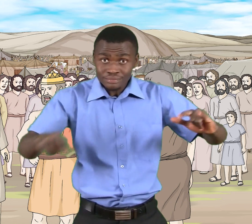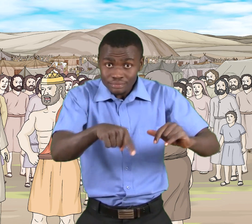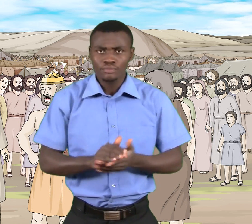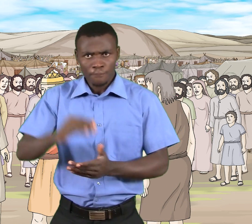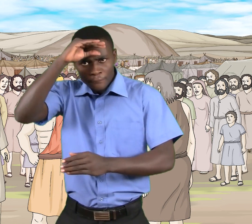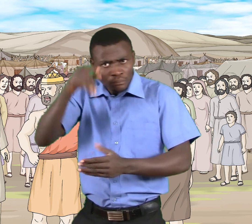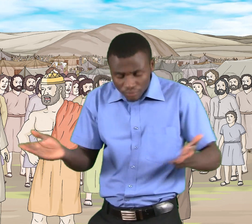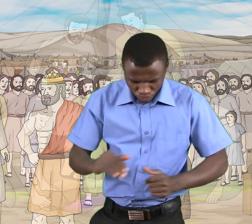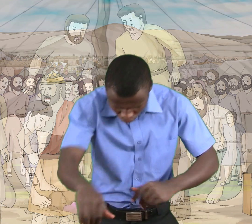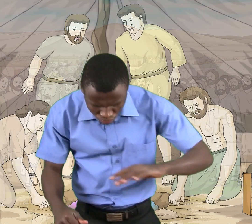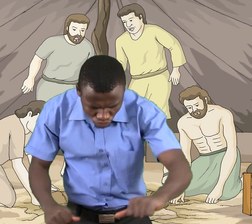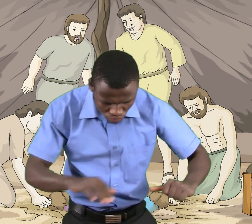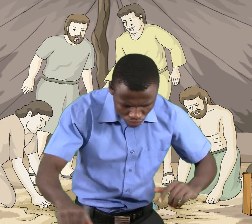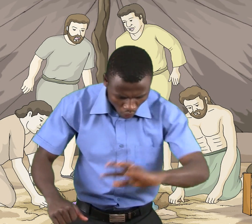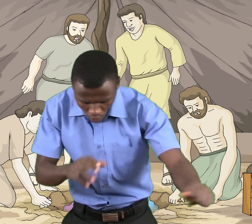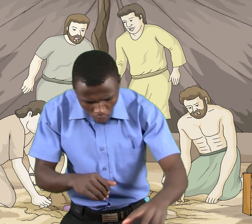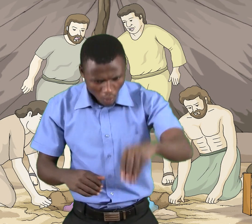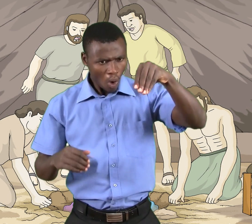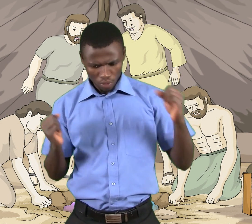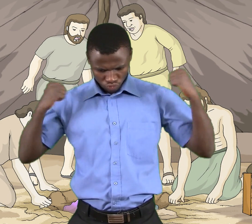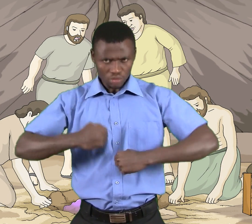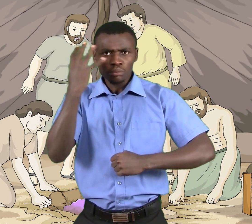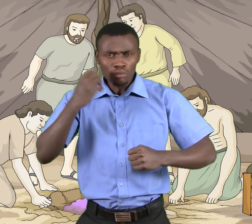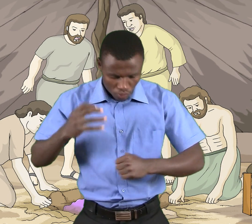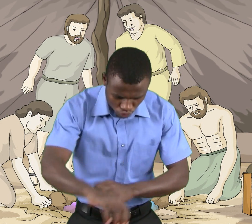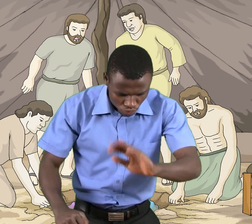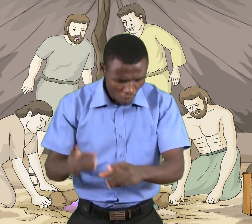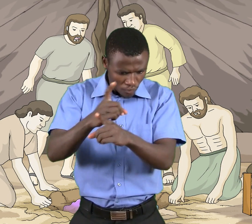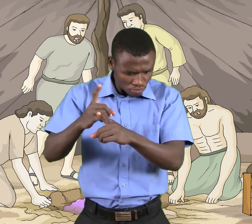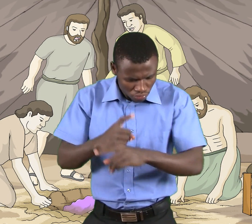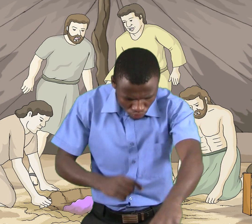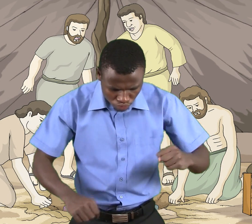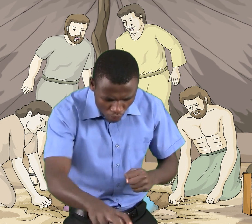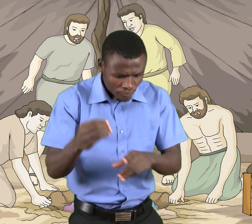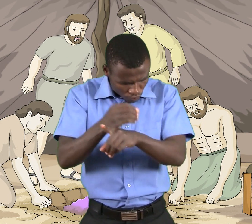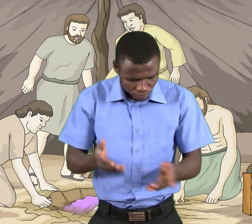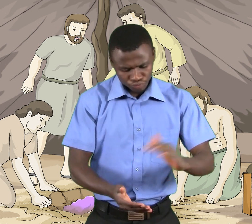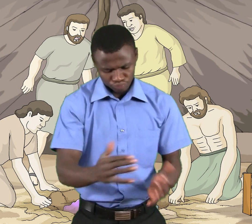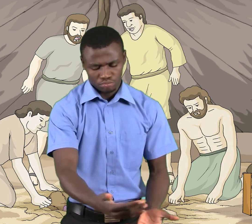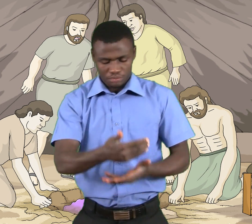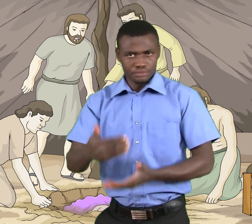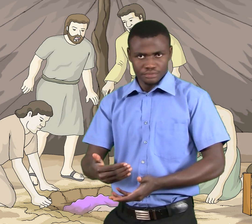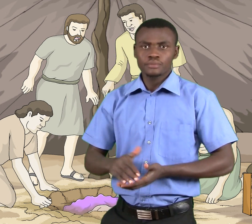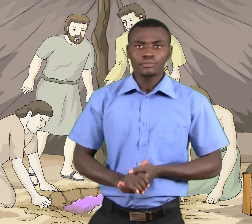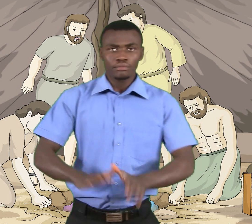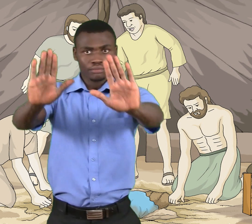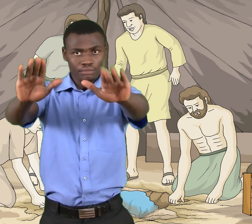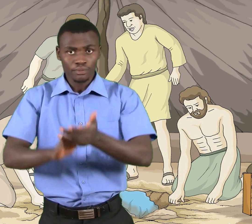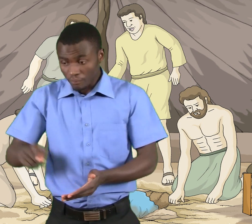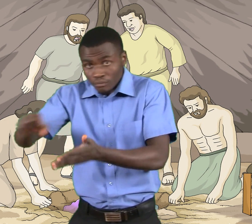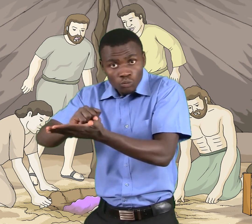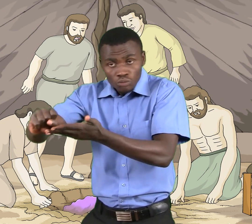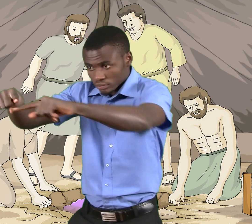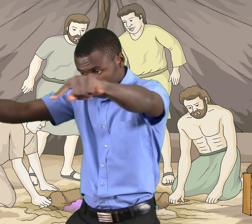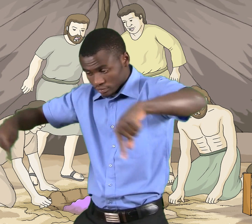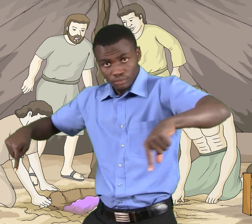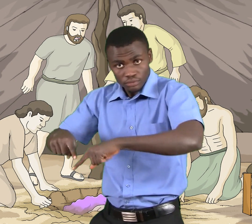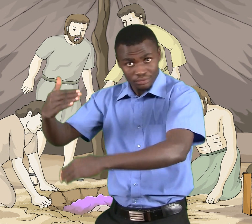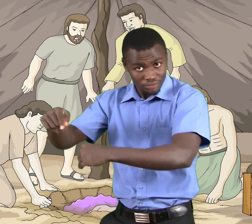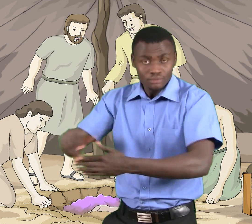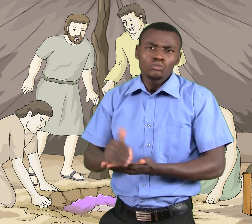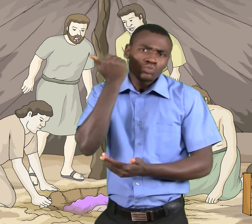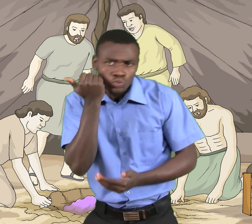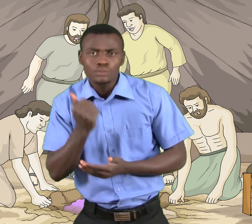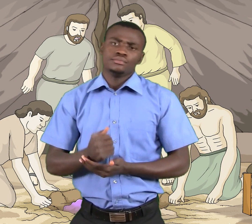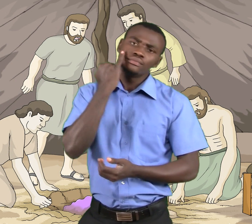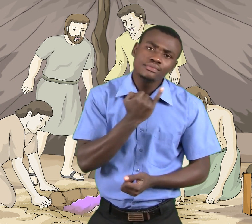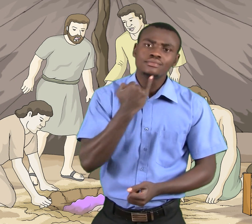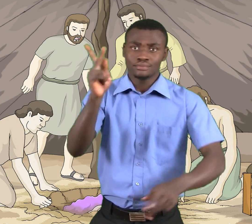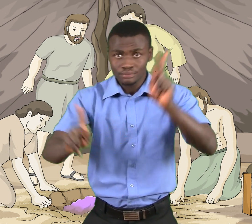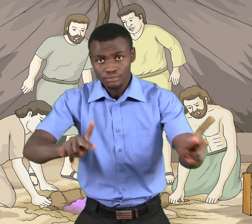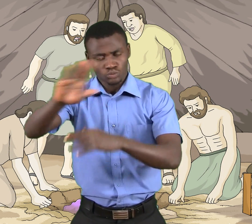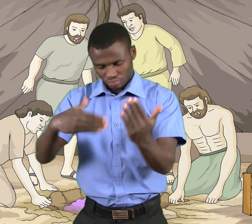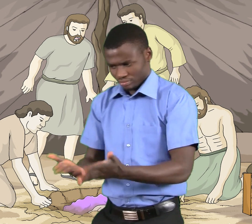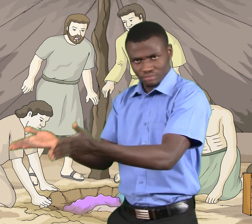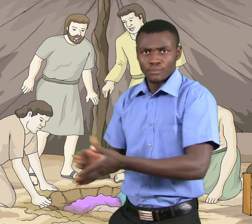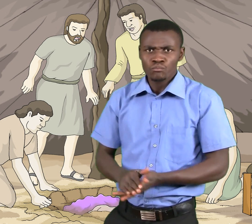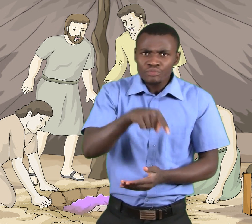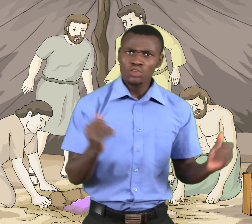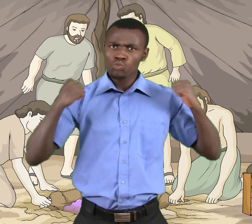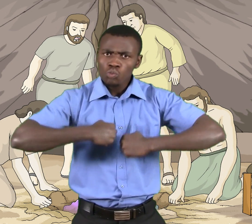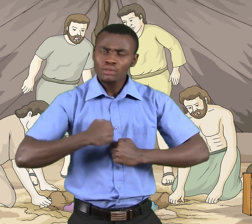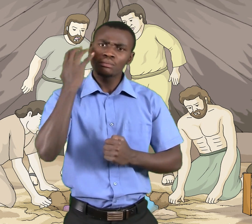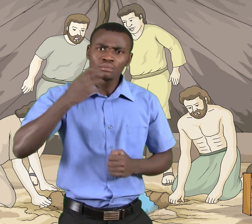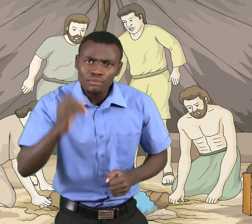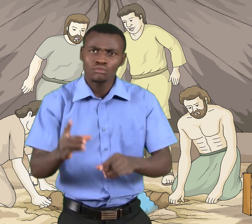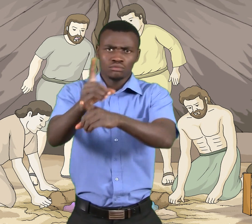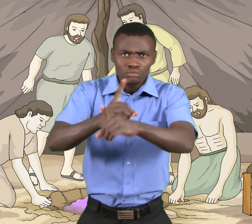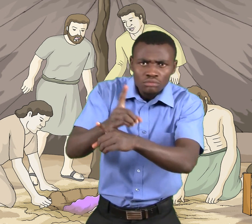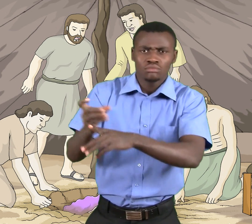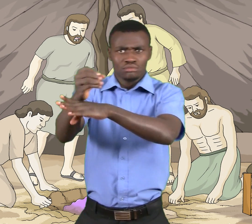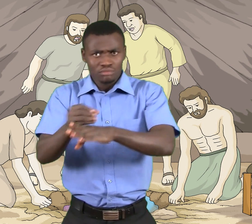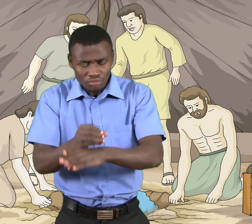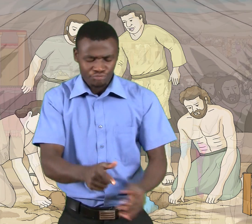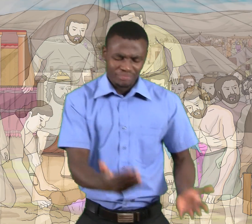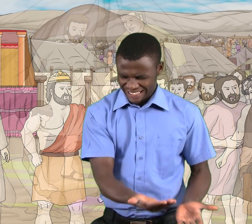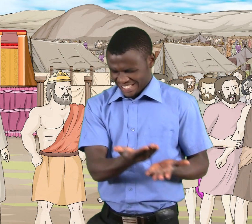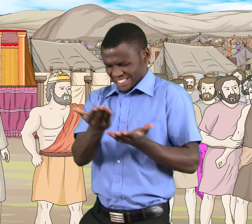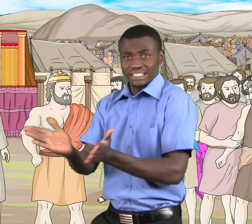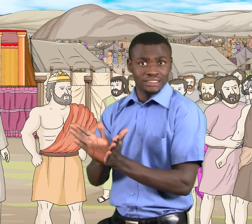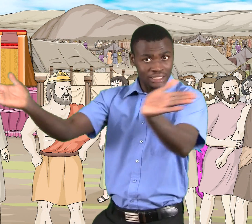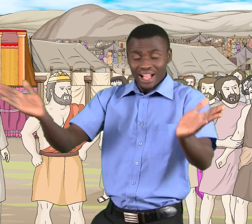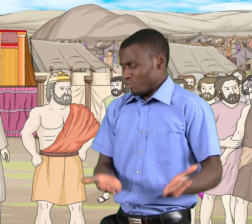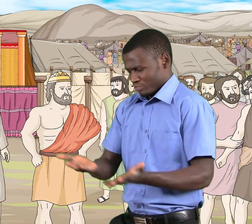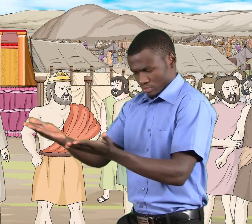So Joshua sent messengers who ran to the tent, and there it all was, hidden in his tent, with the silver underneath.